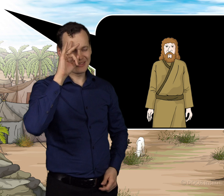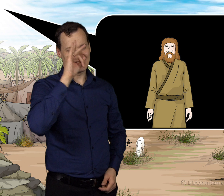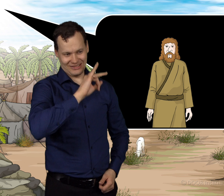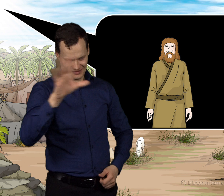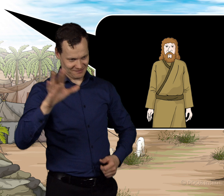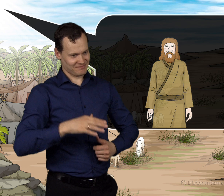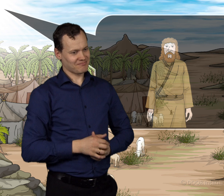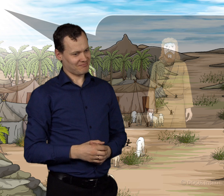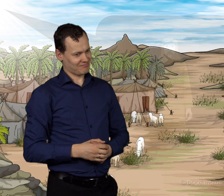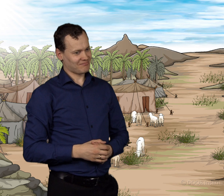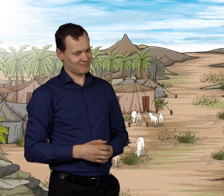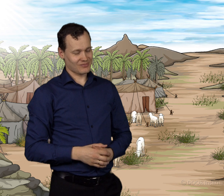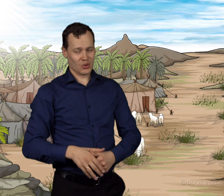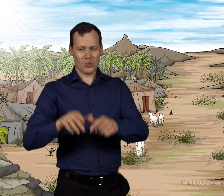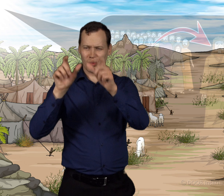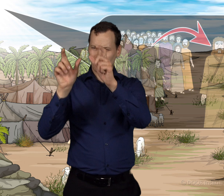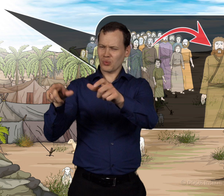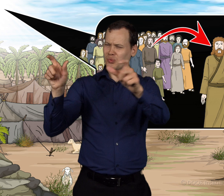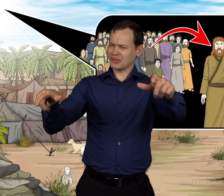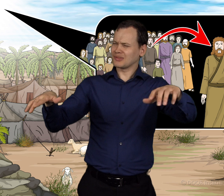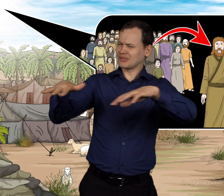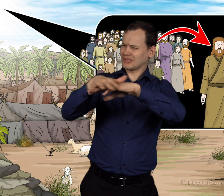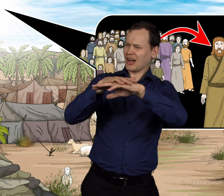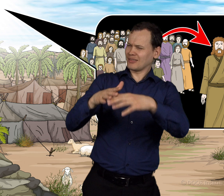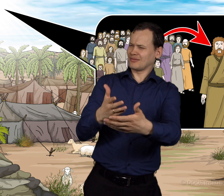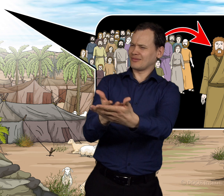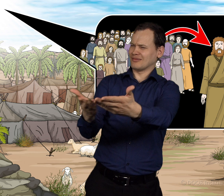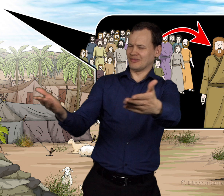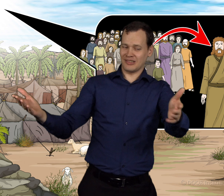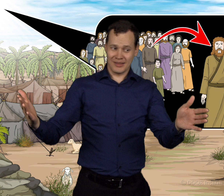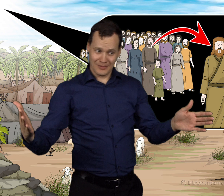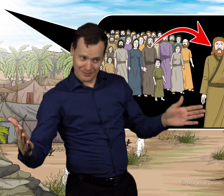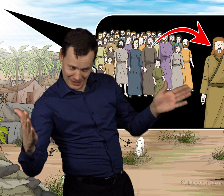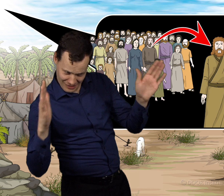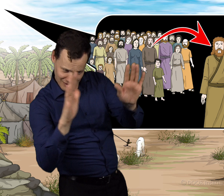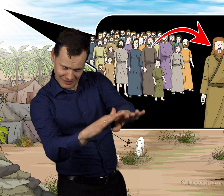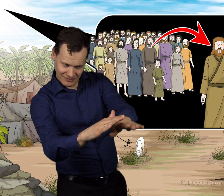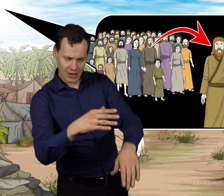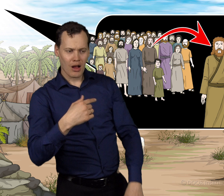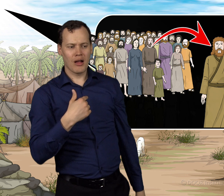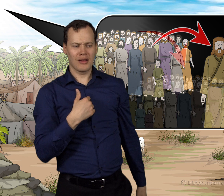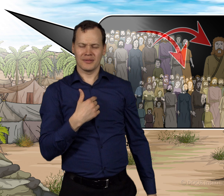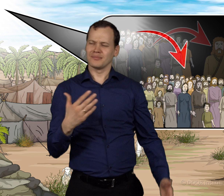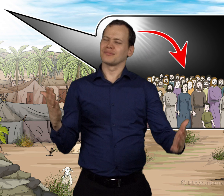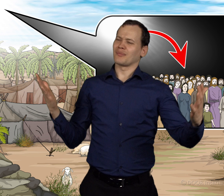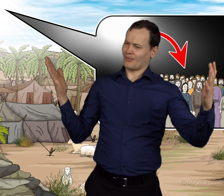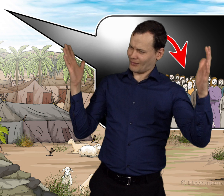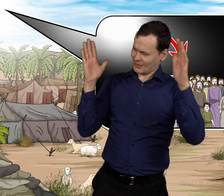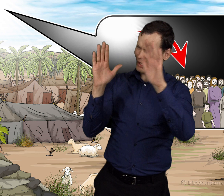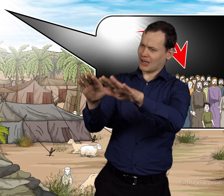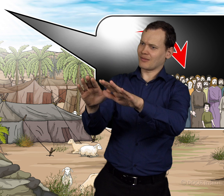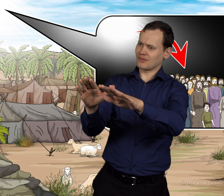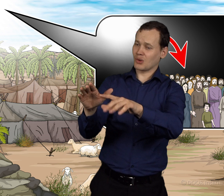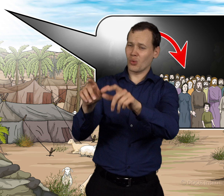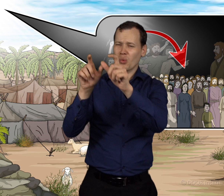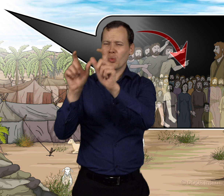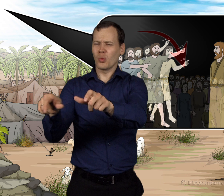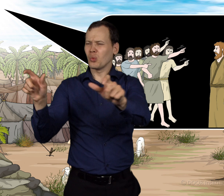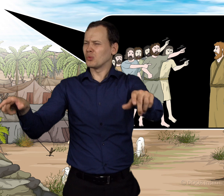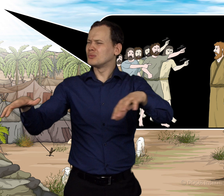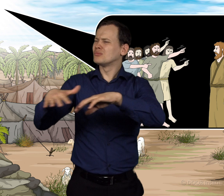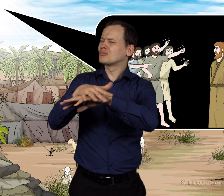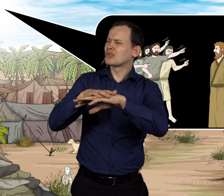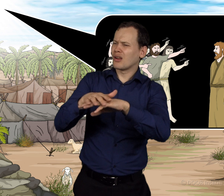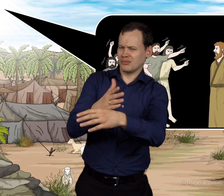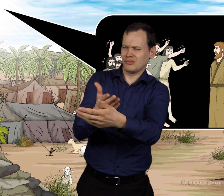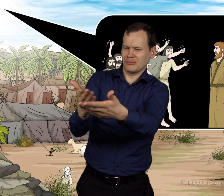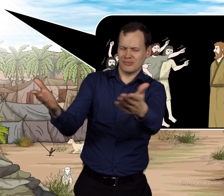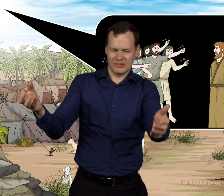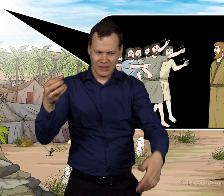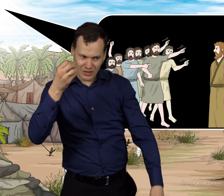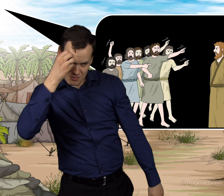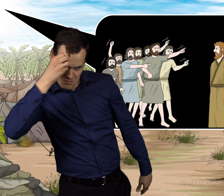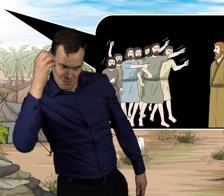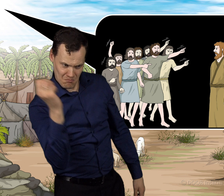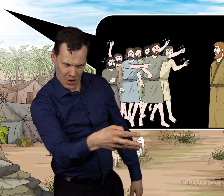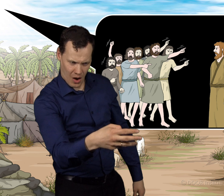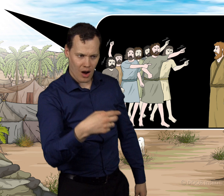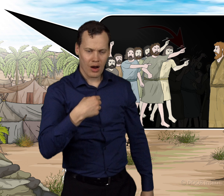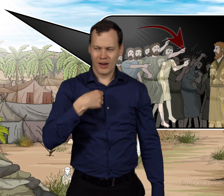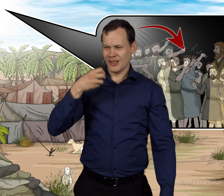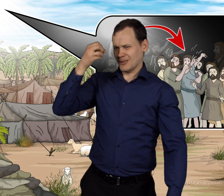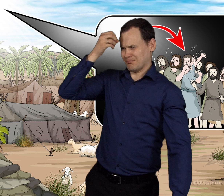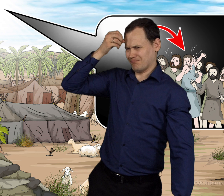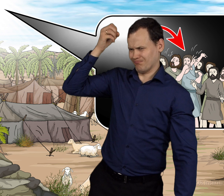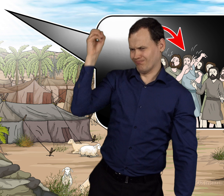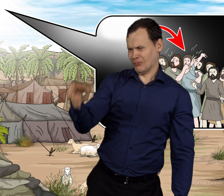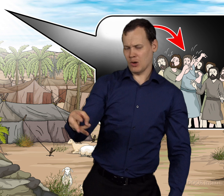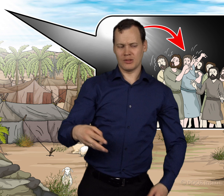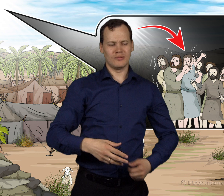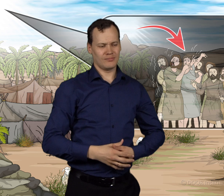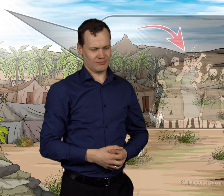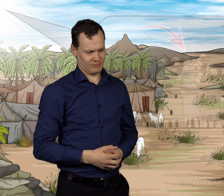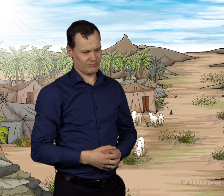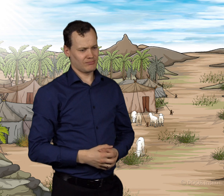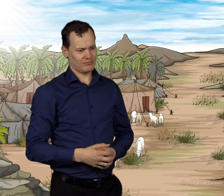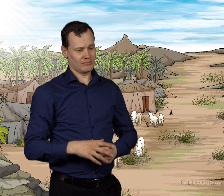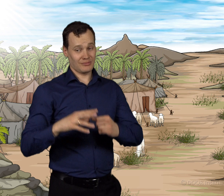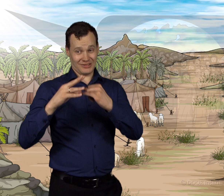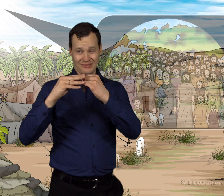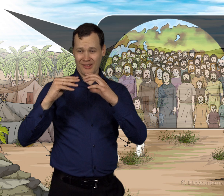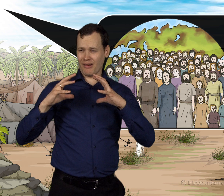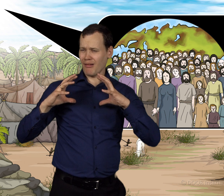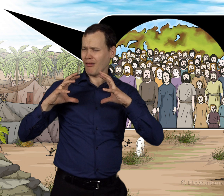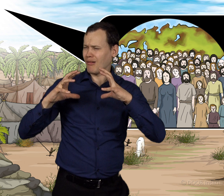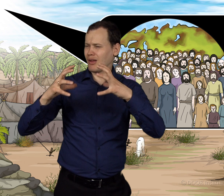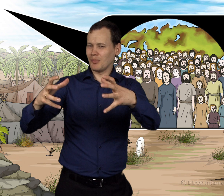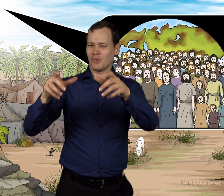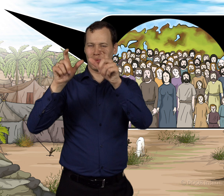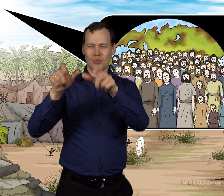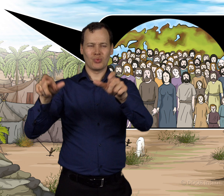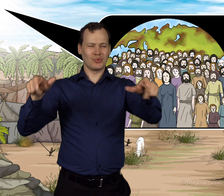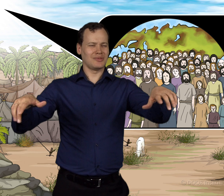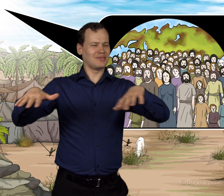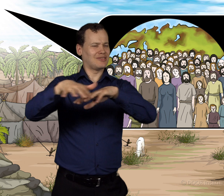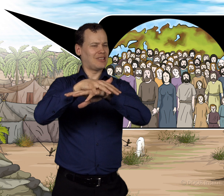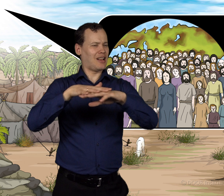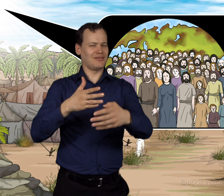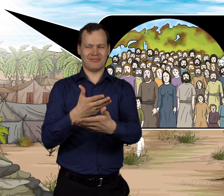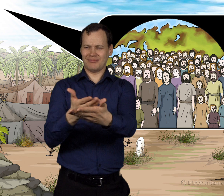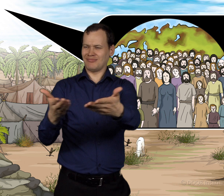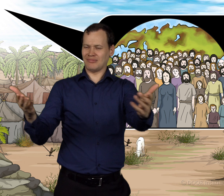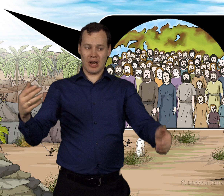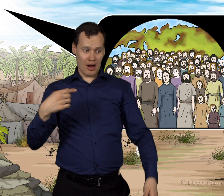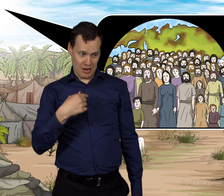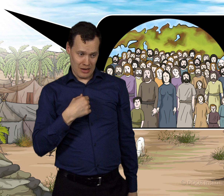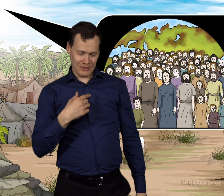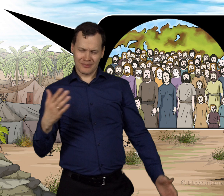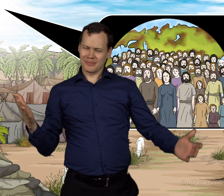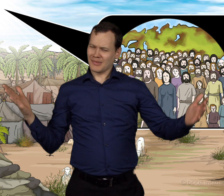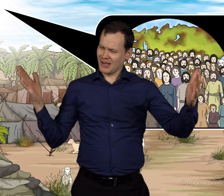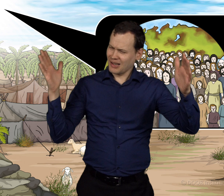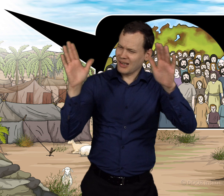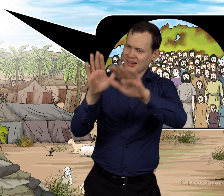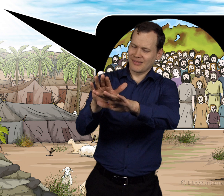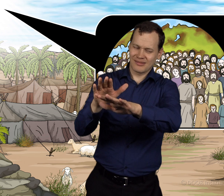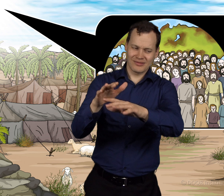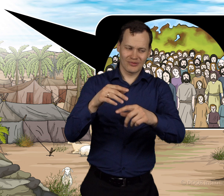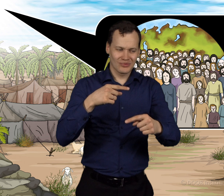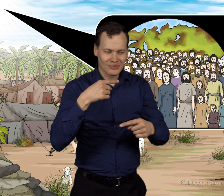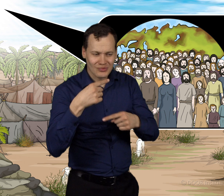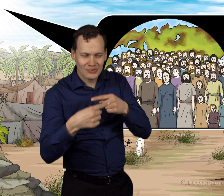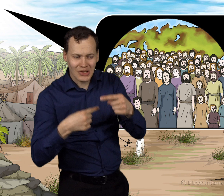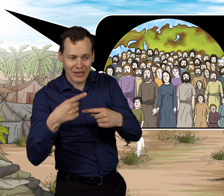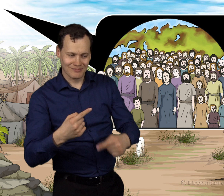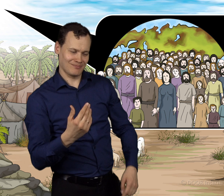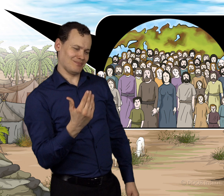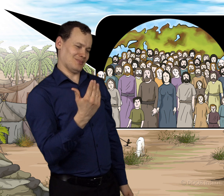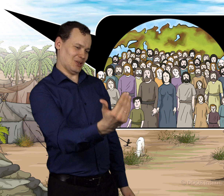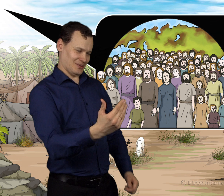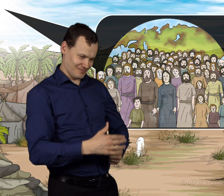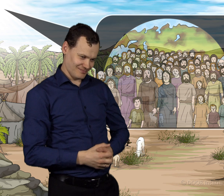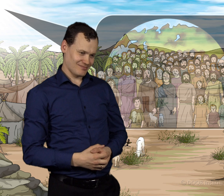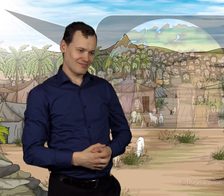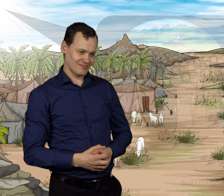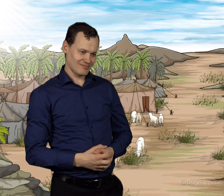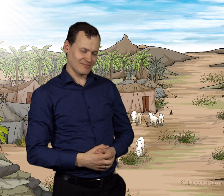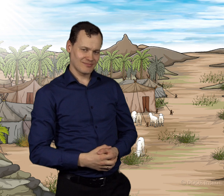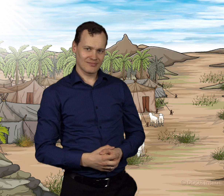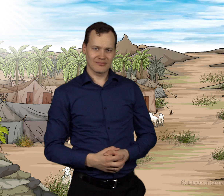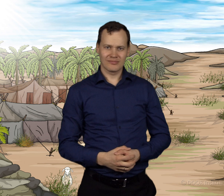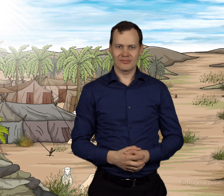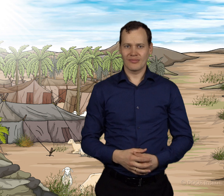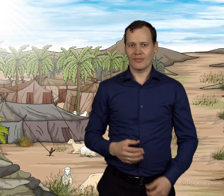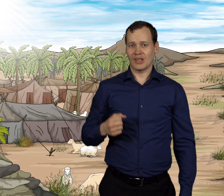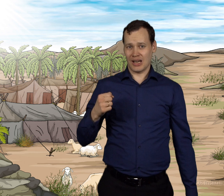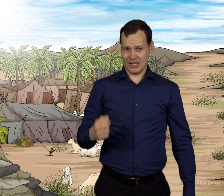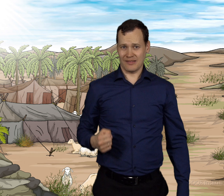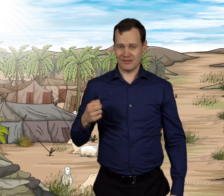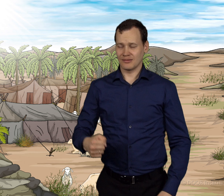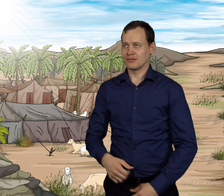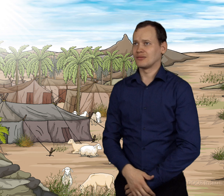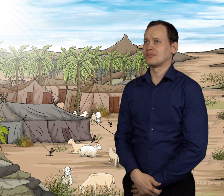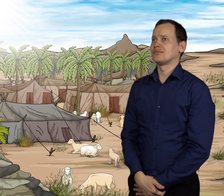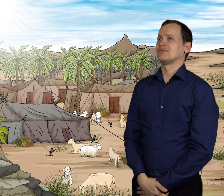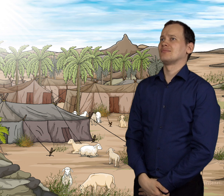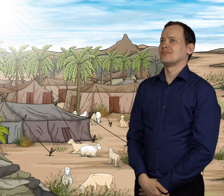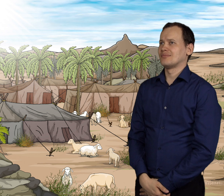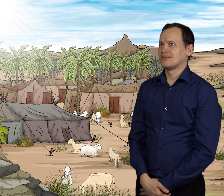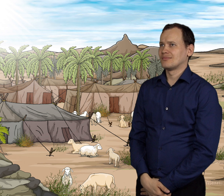I will bless those who bless you and curse those who curse you; and all the families of the earth will be blessed through you.”